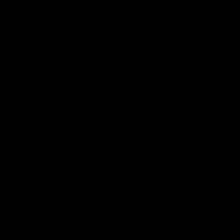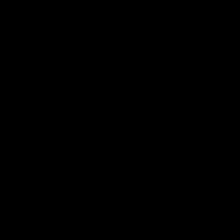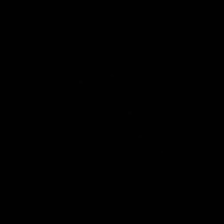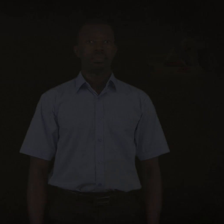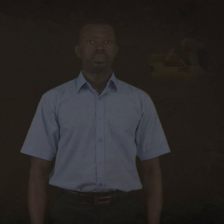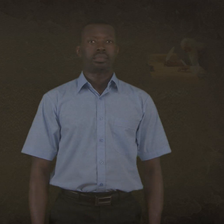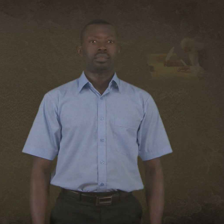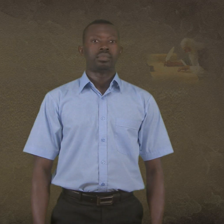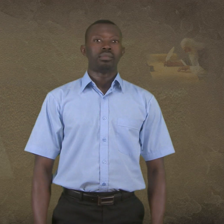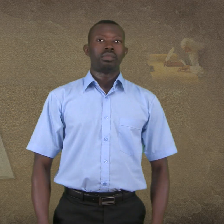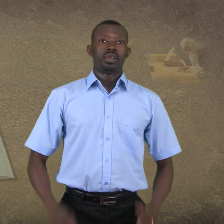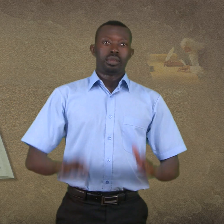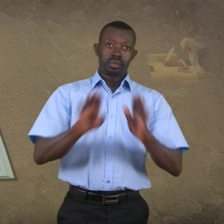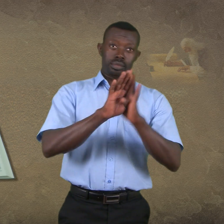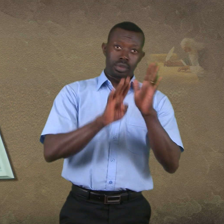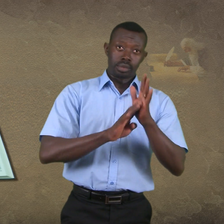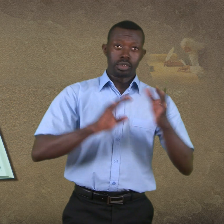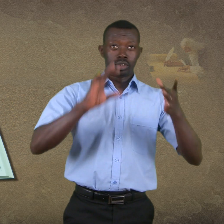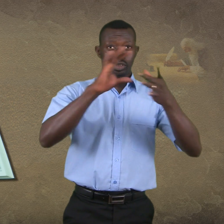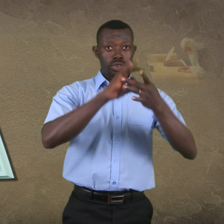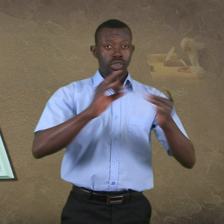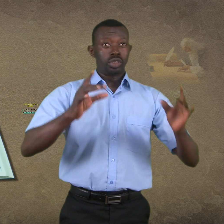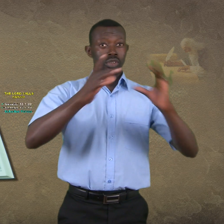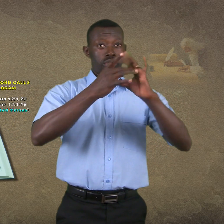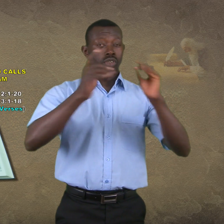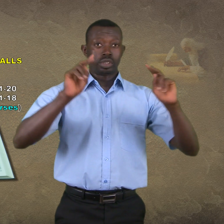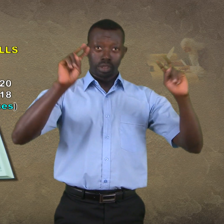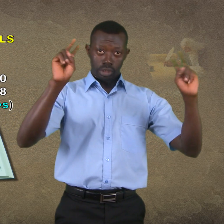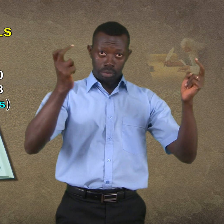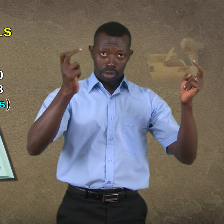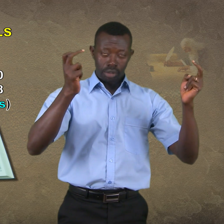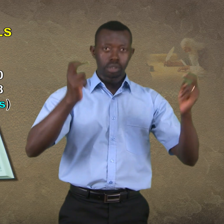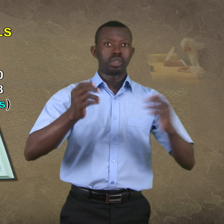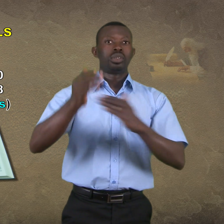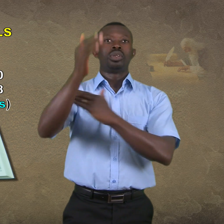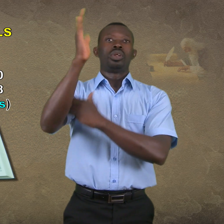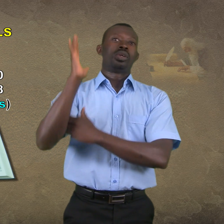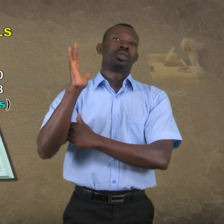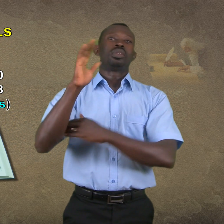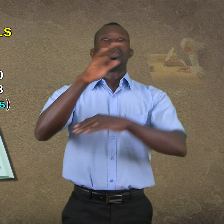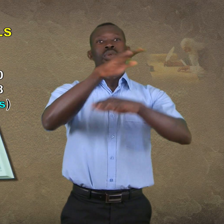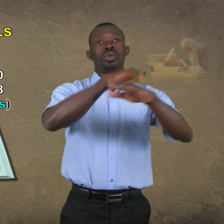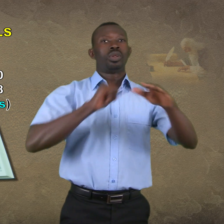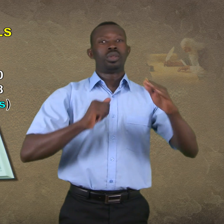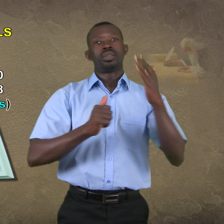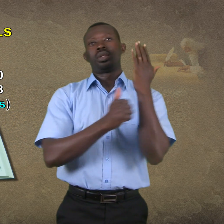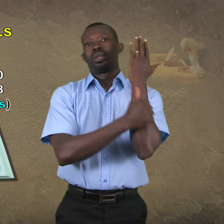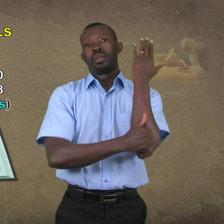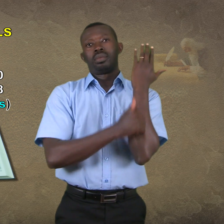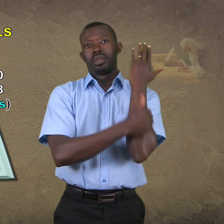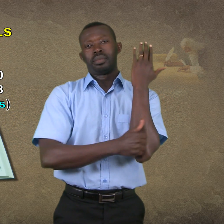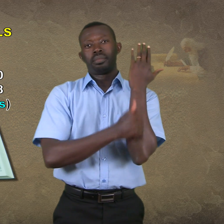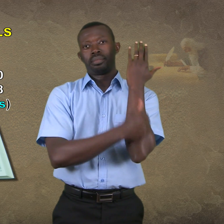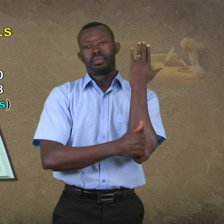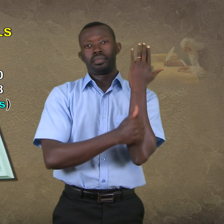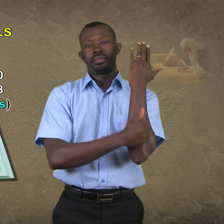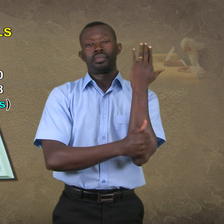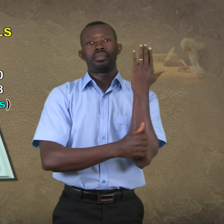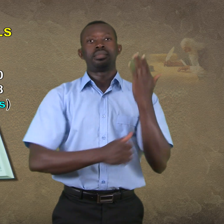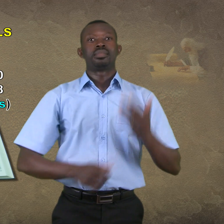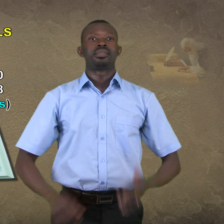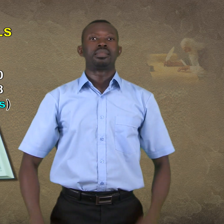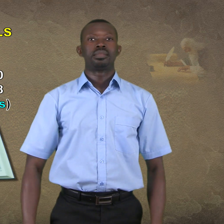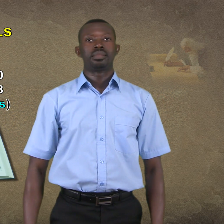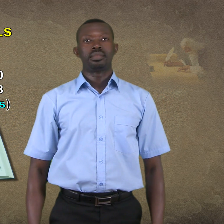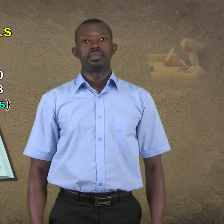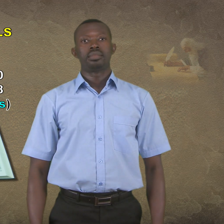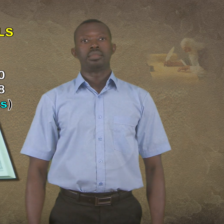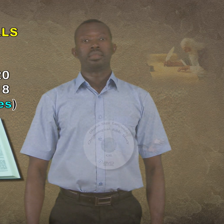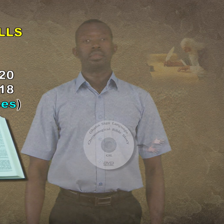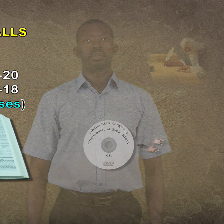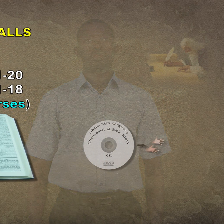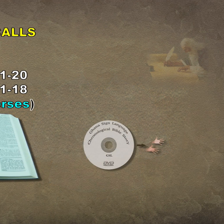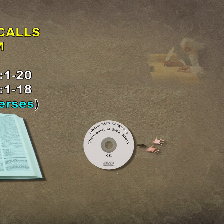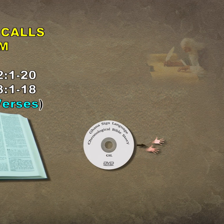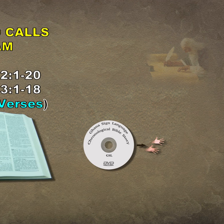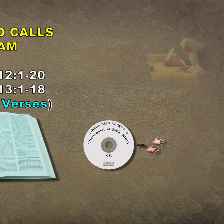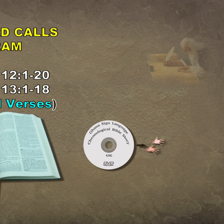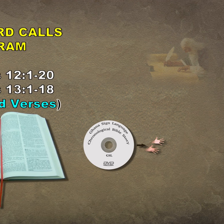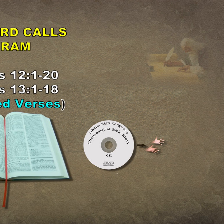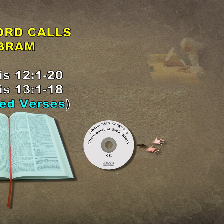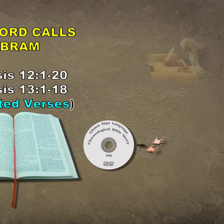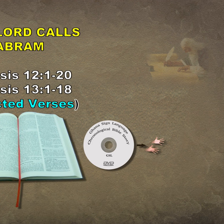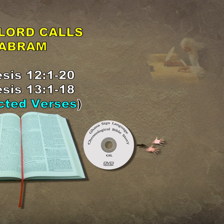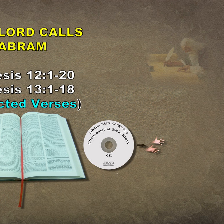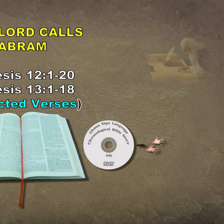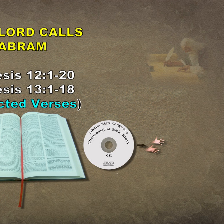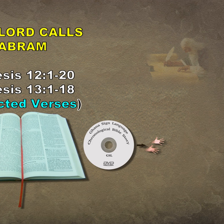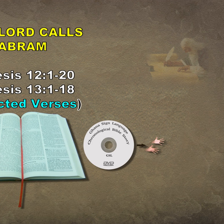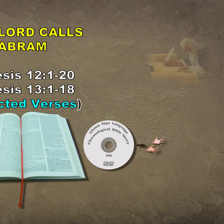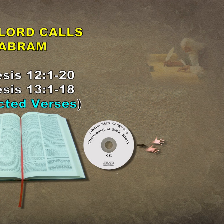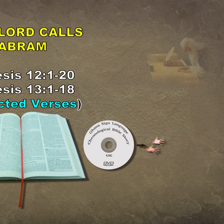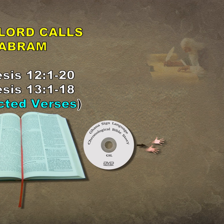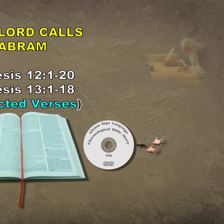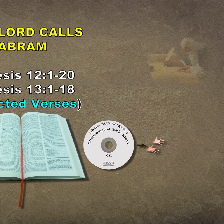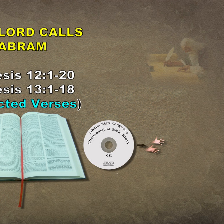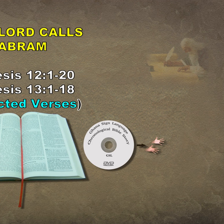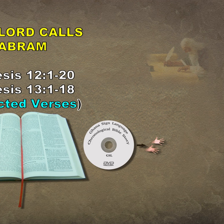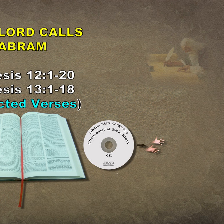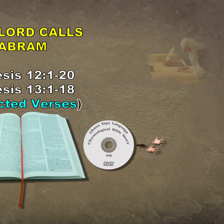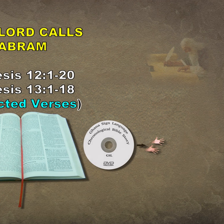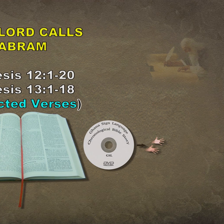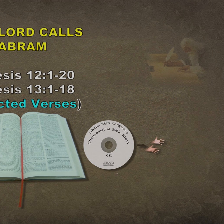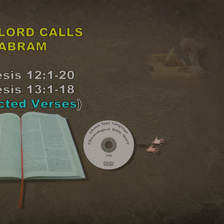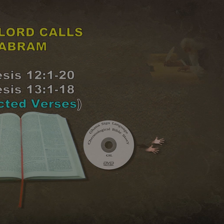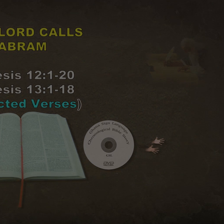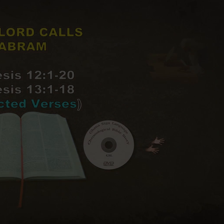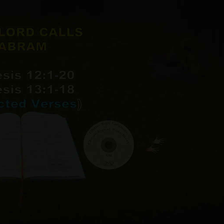The Lord calls Abram